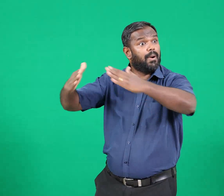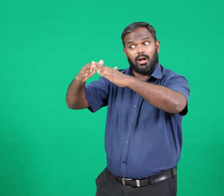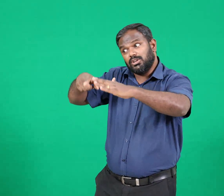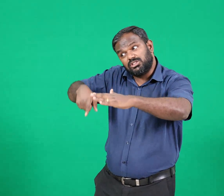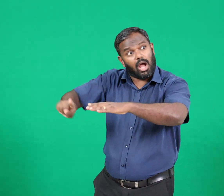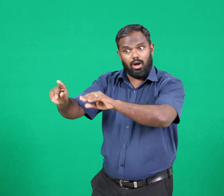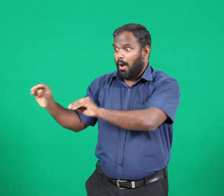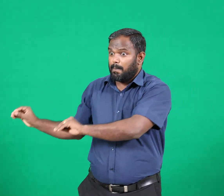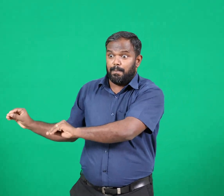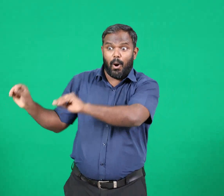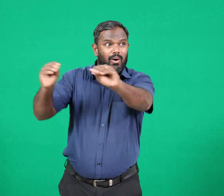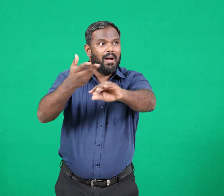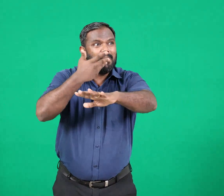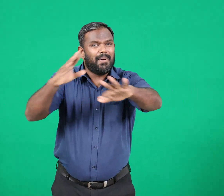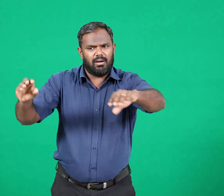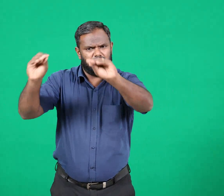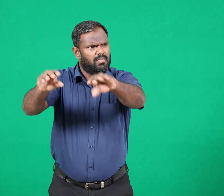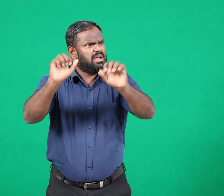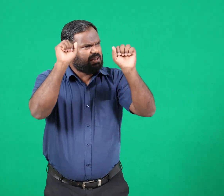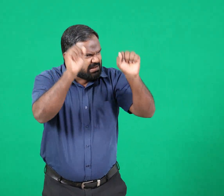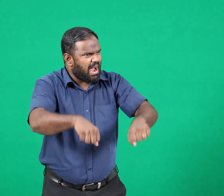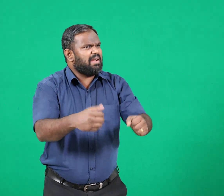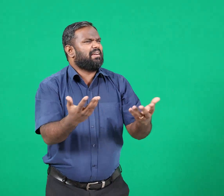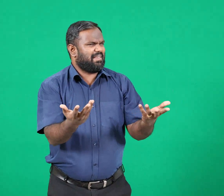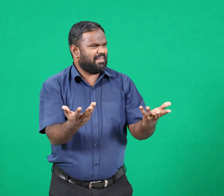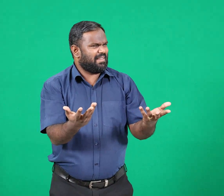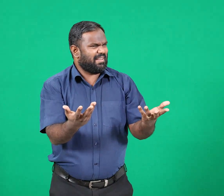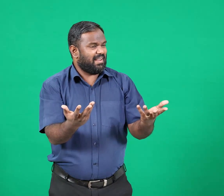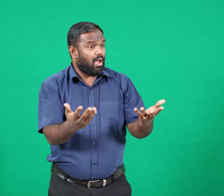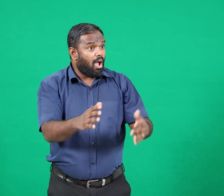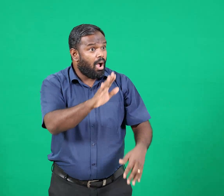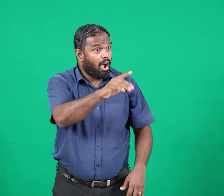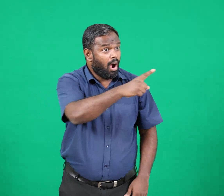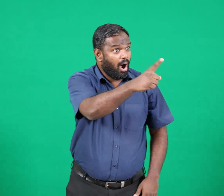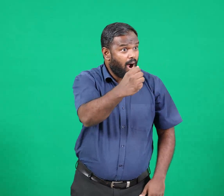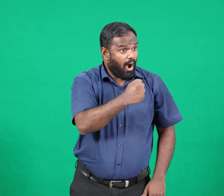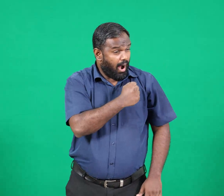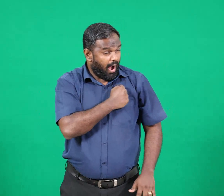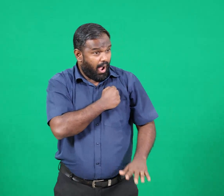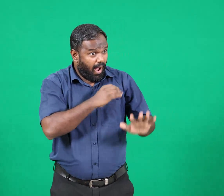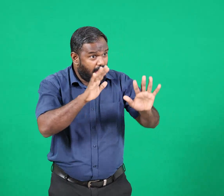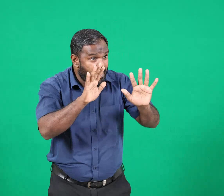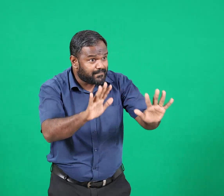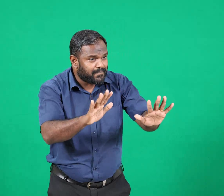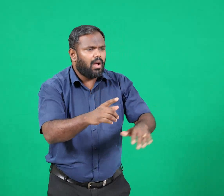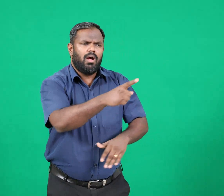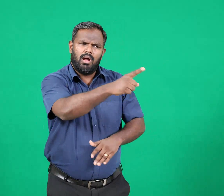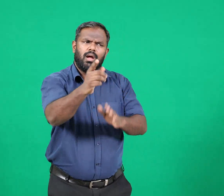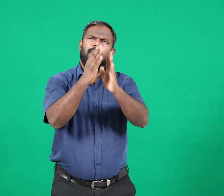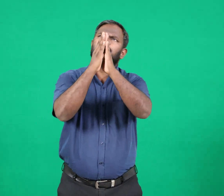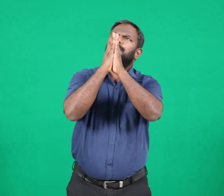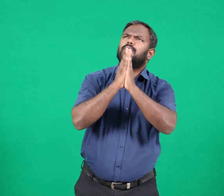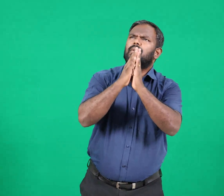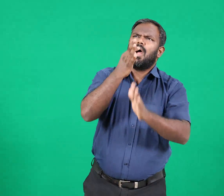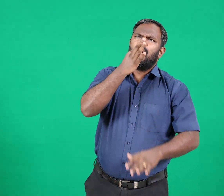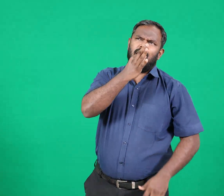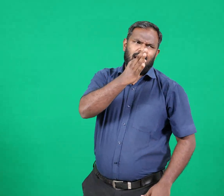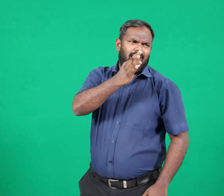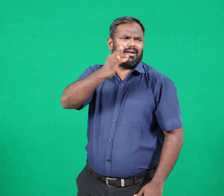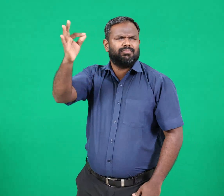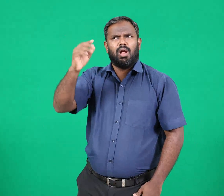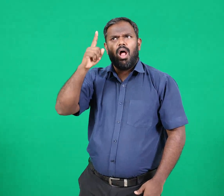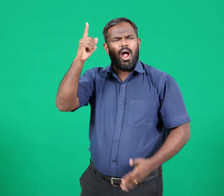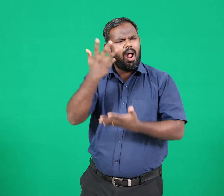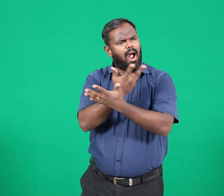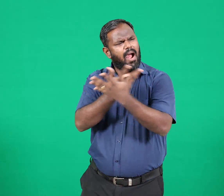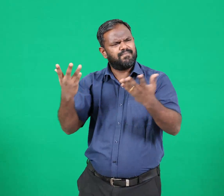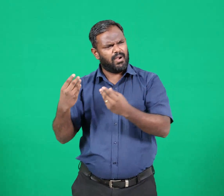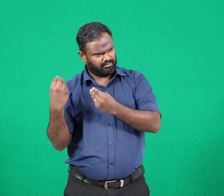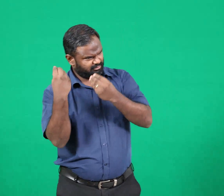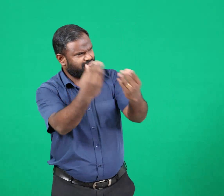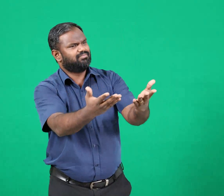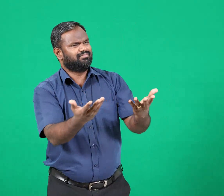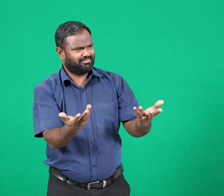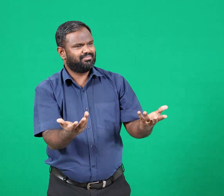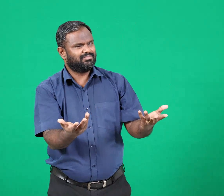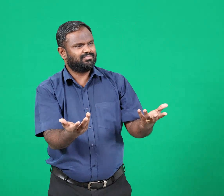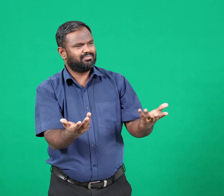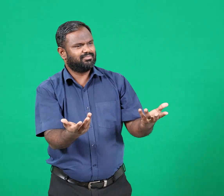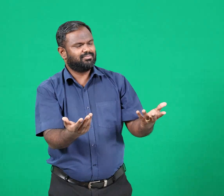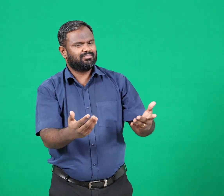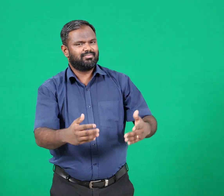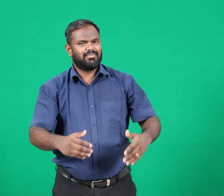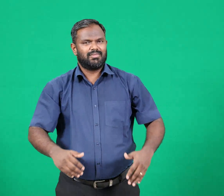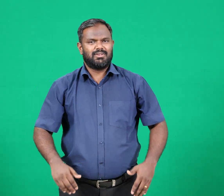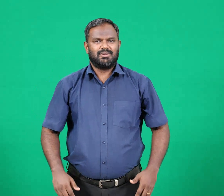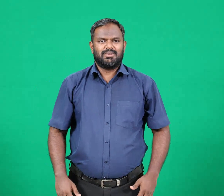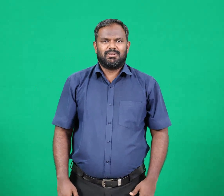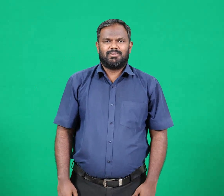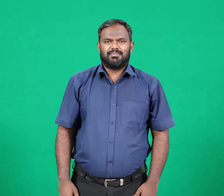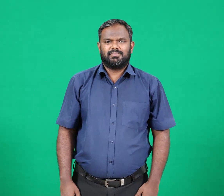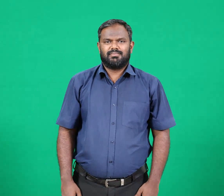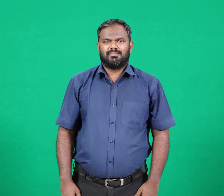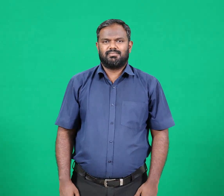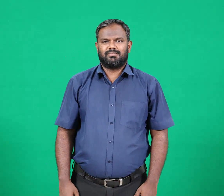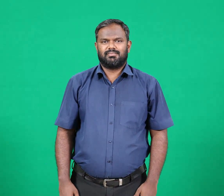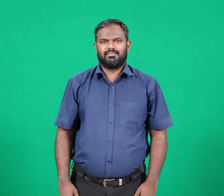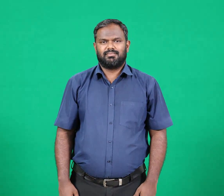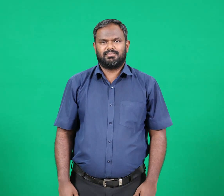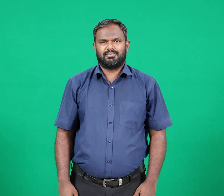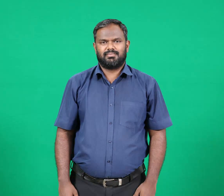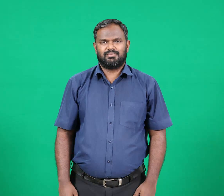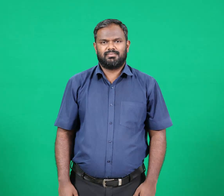If you believe, you will receive whatever you ask for in prayer."